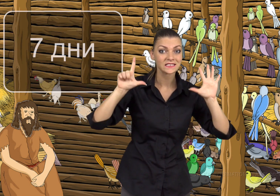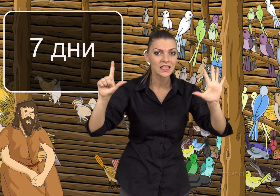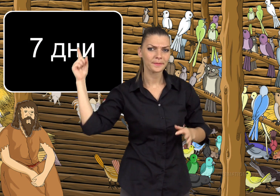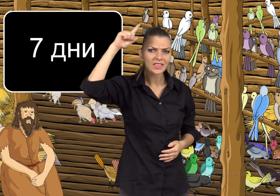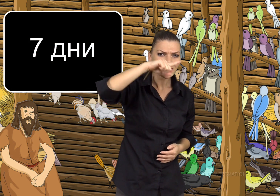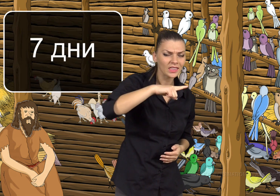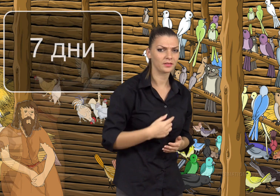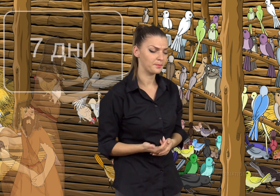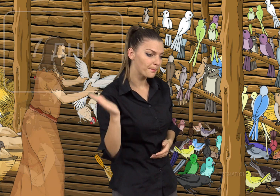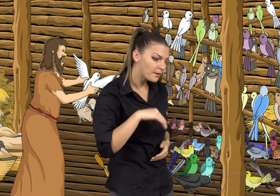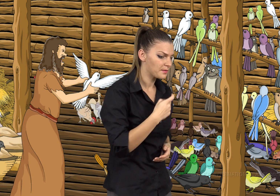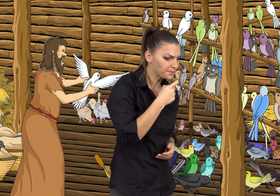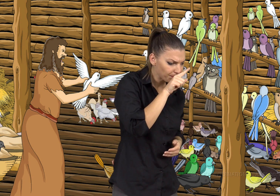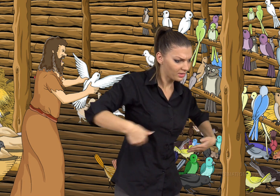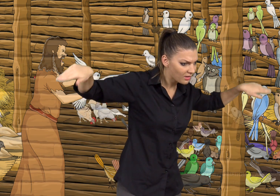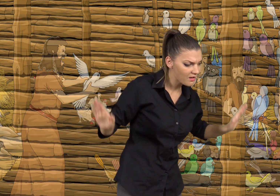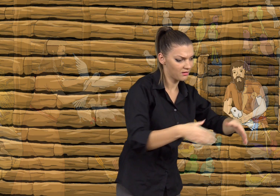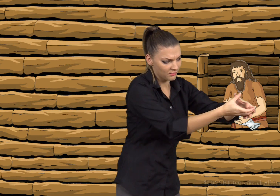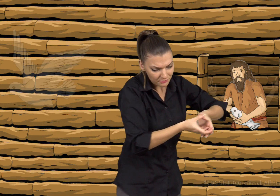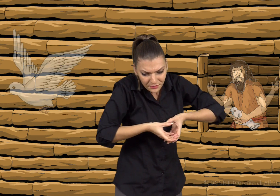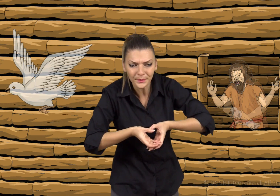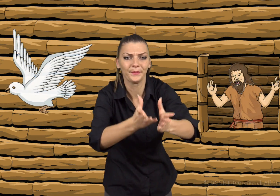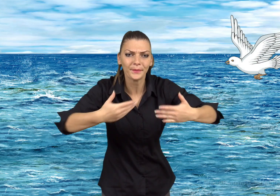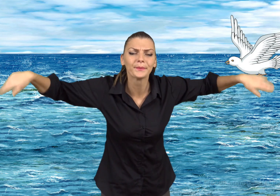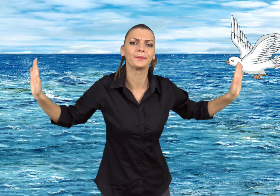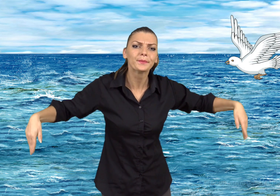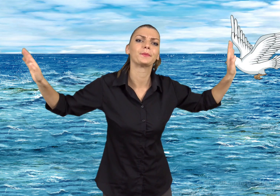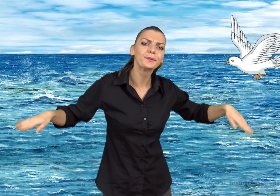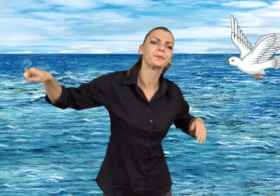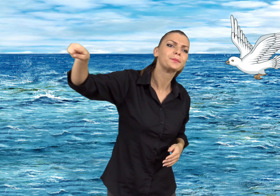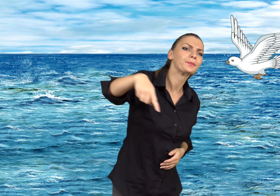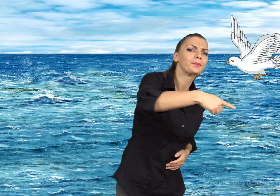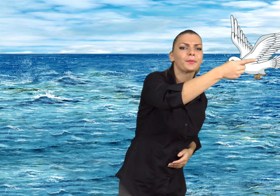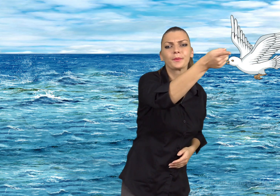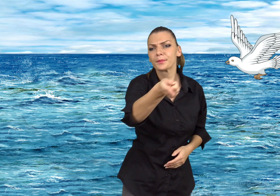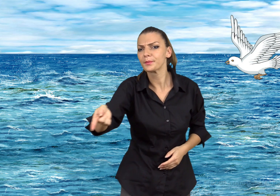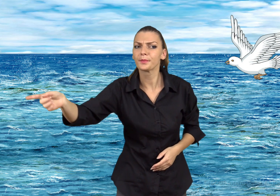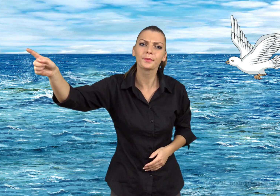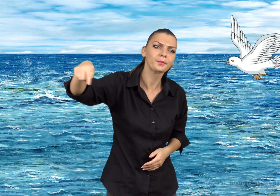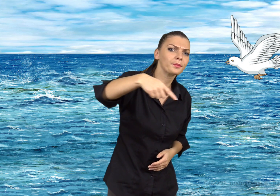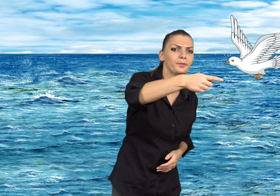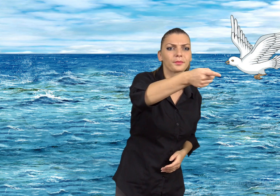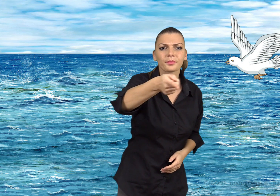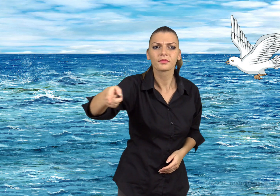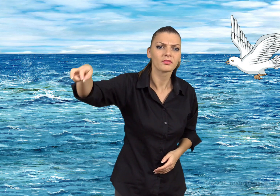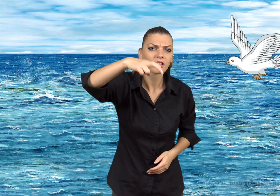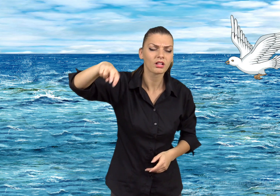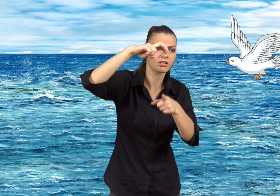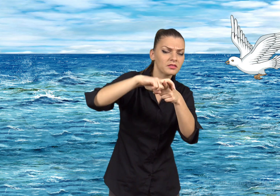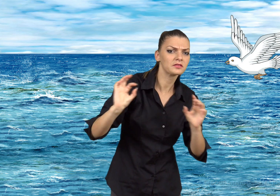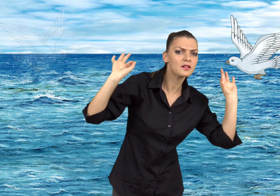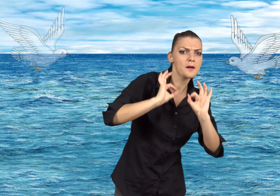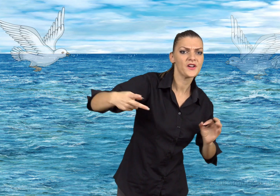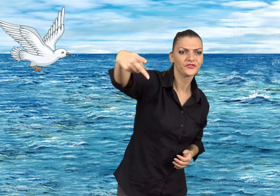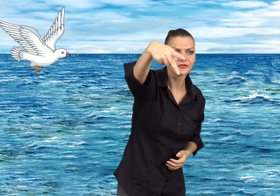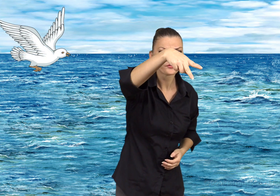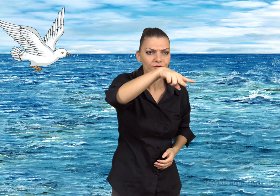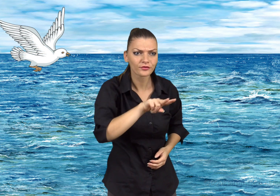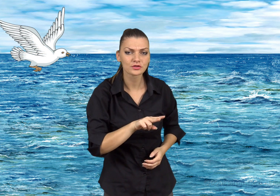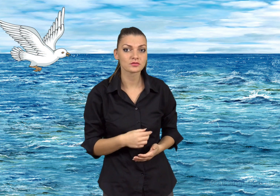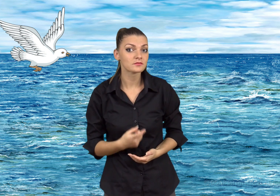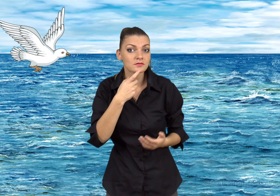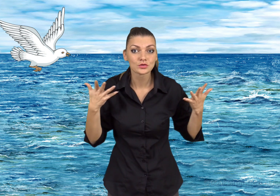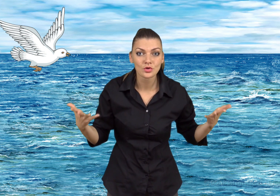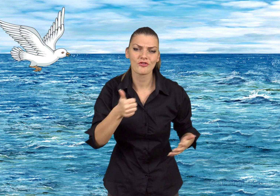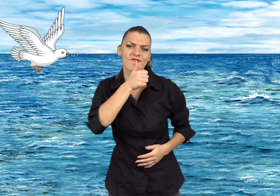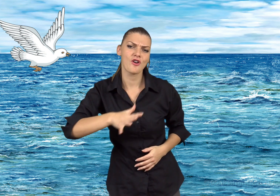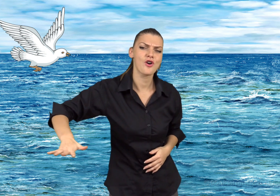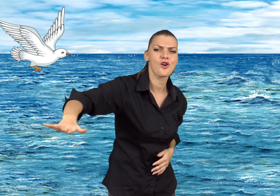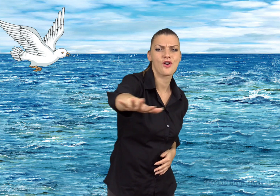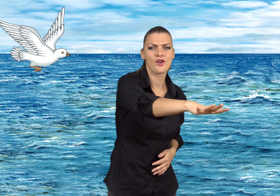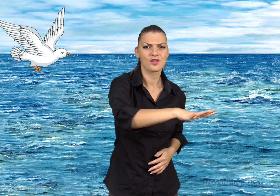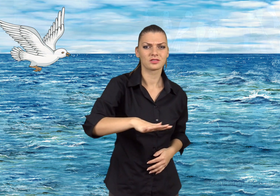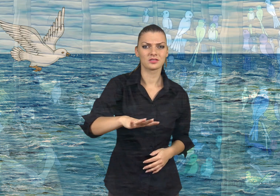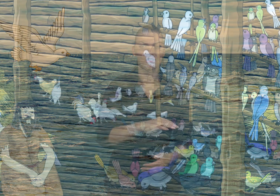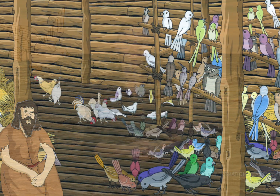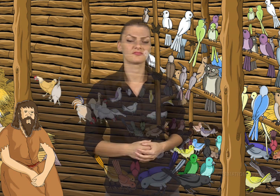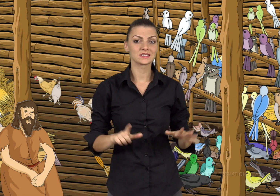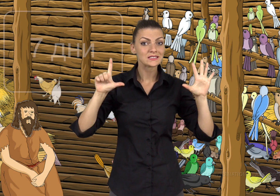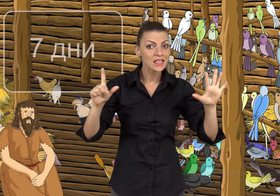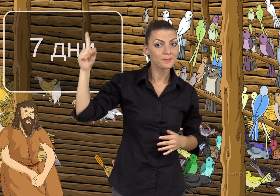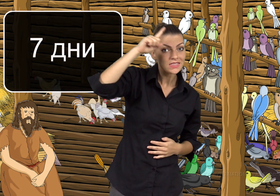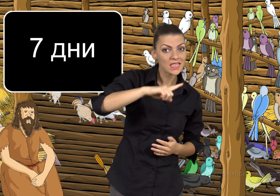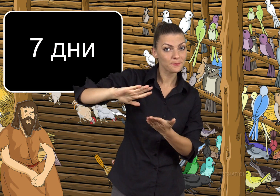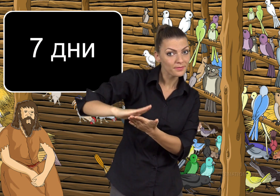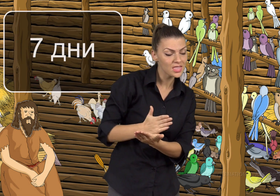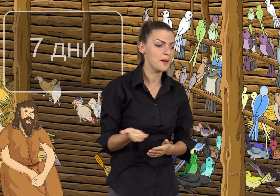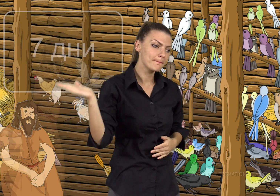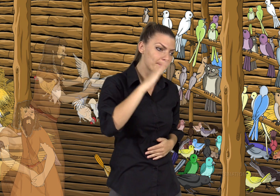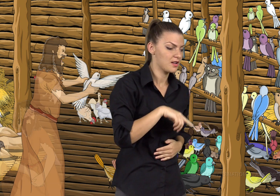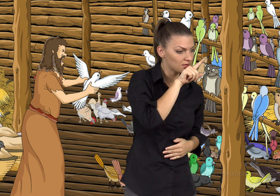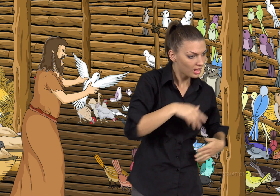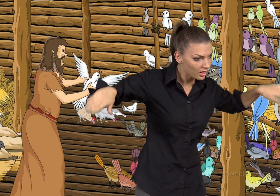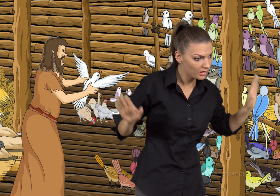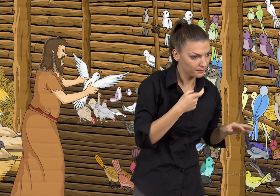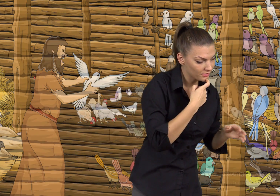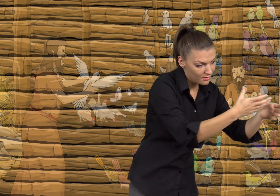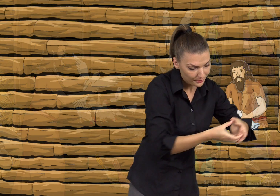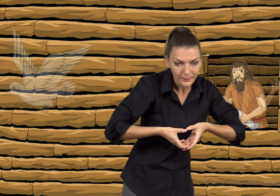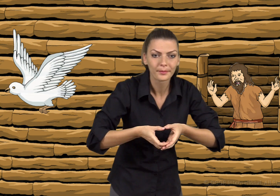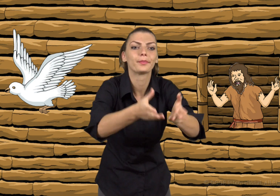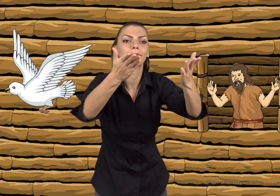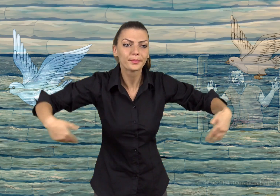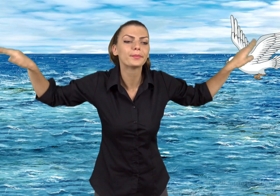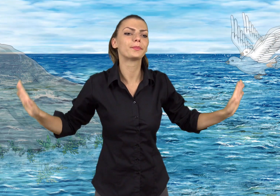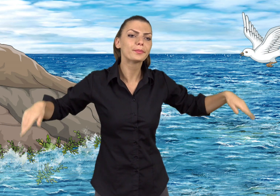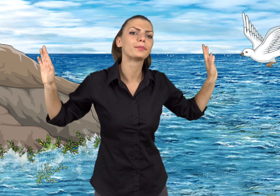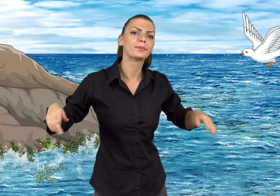But the dove found no place to rest her foot, and she returned to him in the ark, because the waters were still covering the surface of all the earth. So he reached out his hand and brought her back inside the ark.